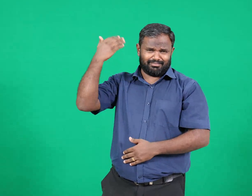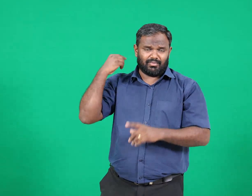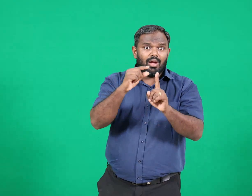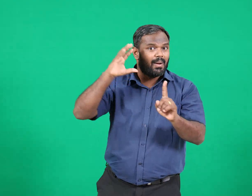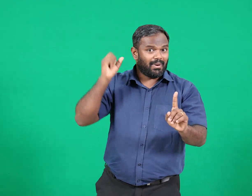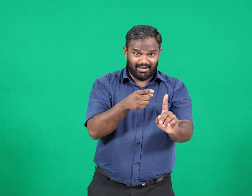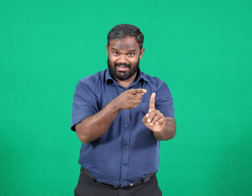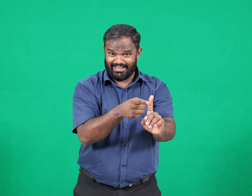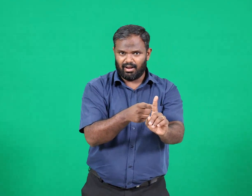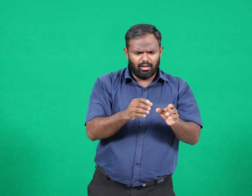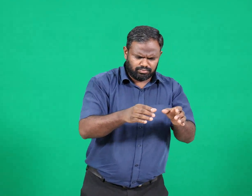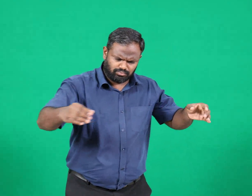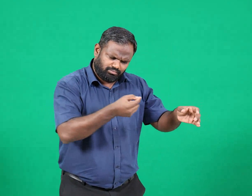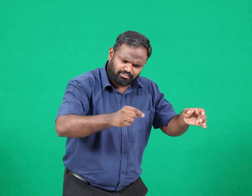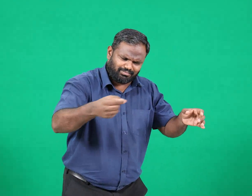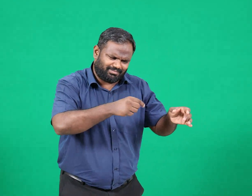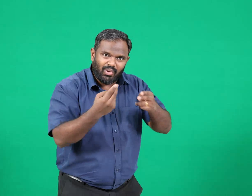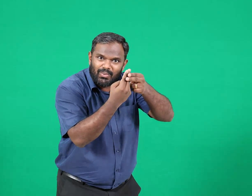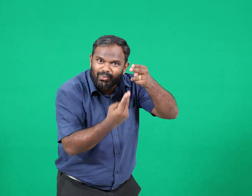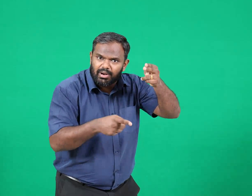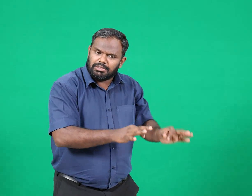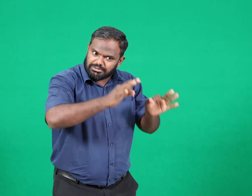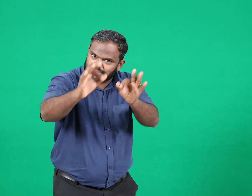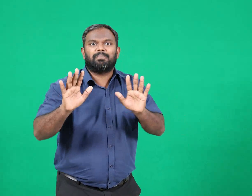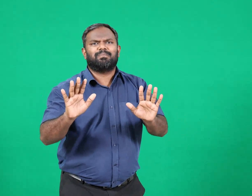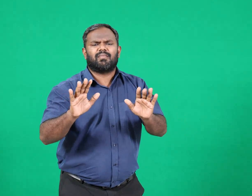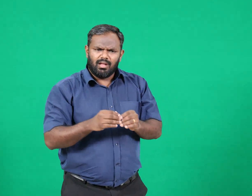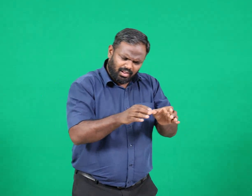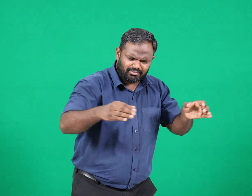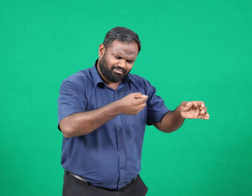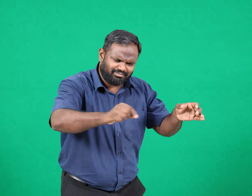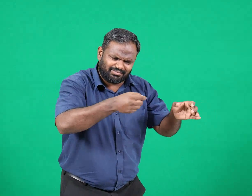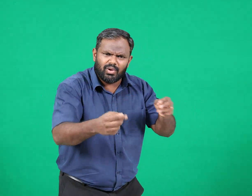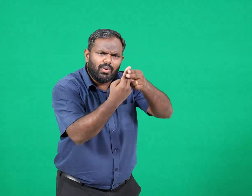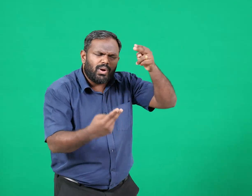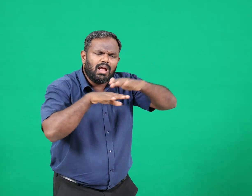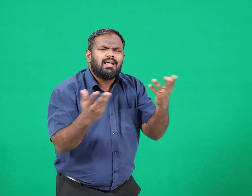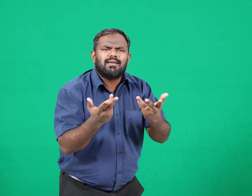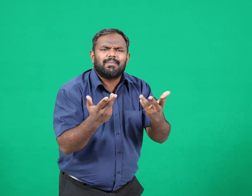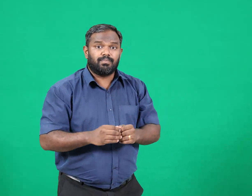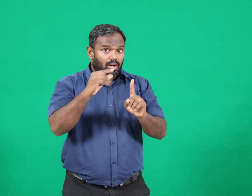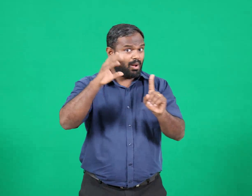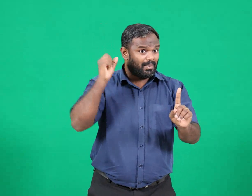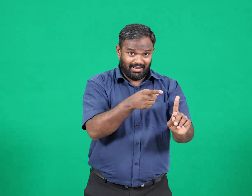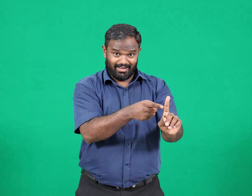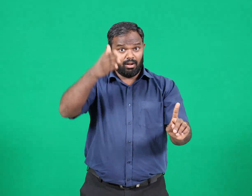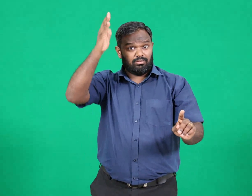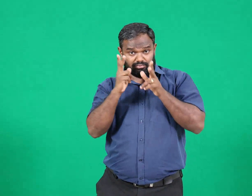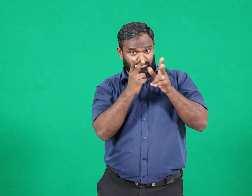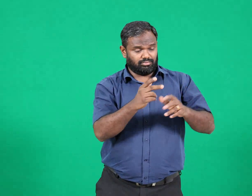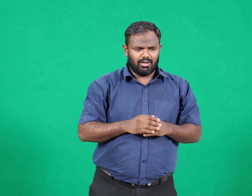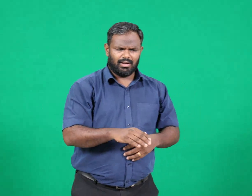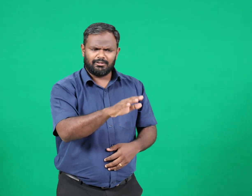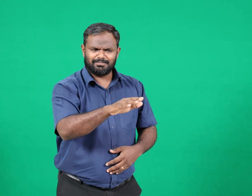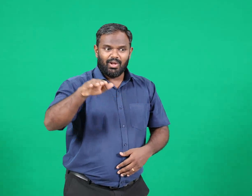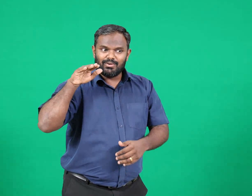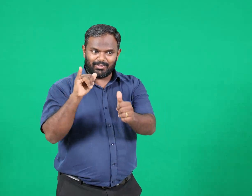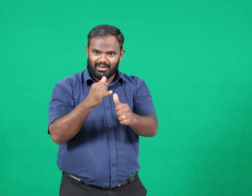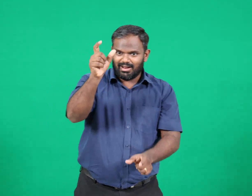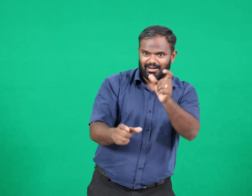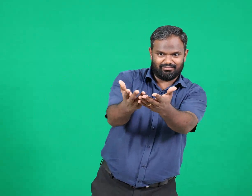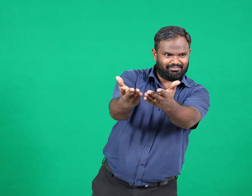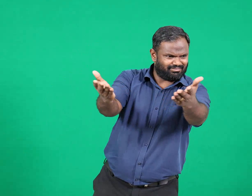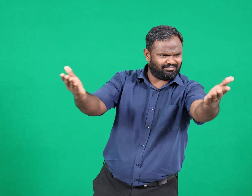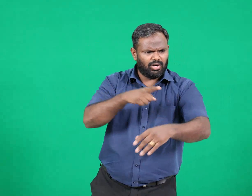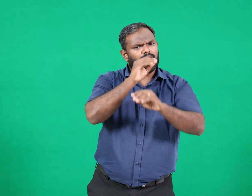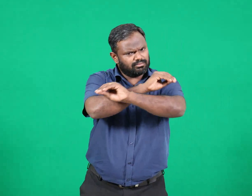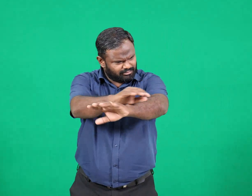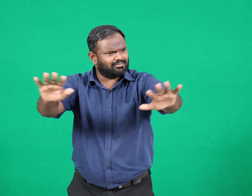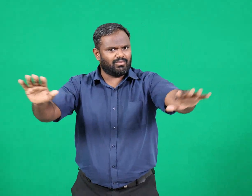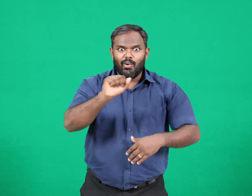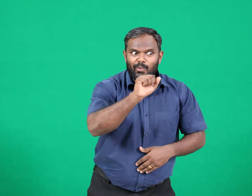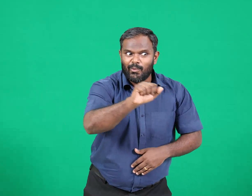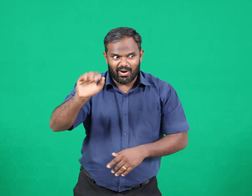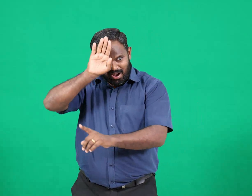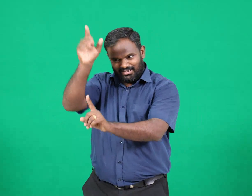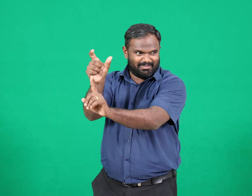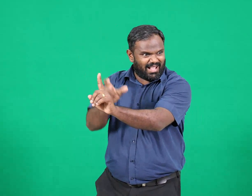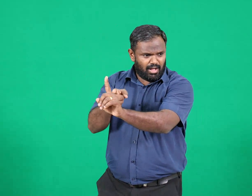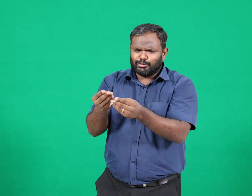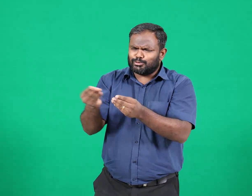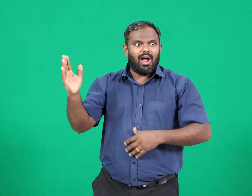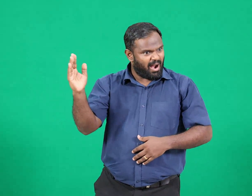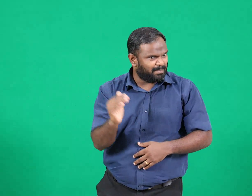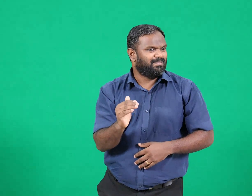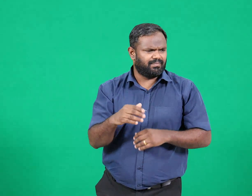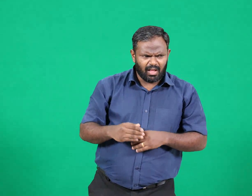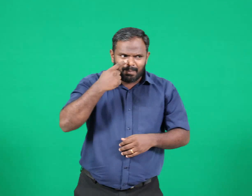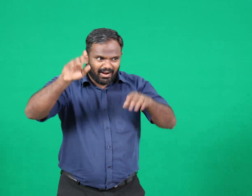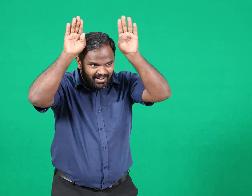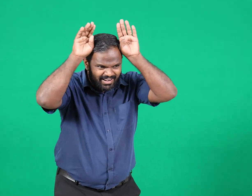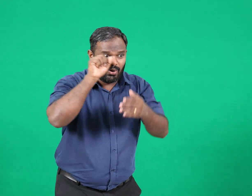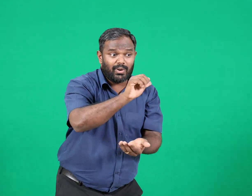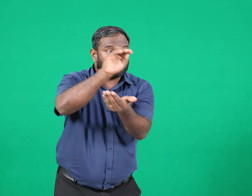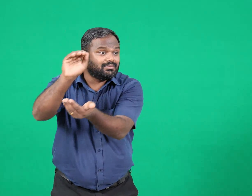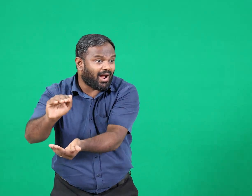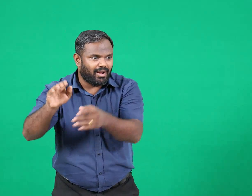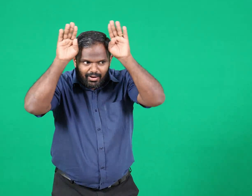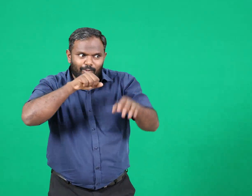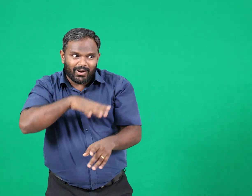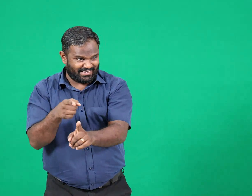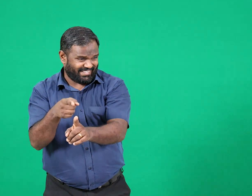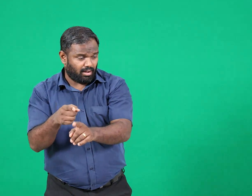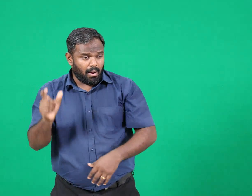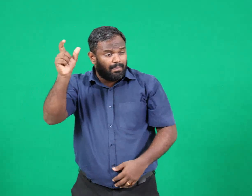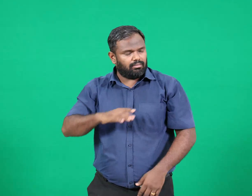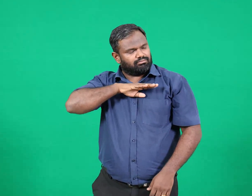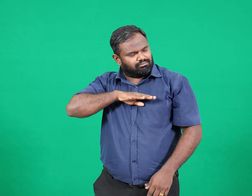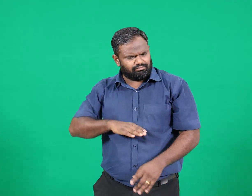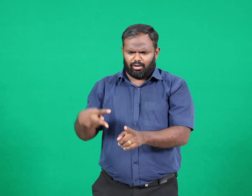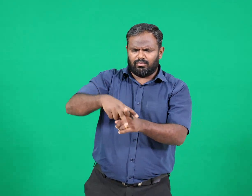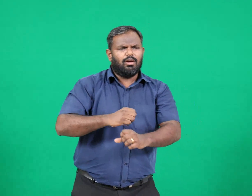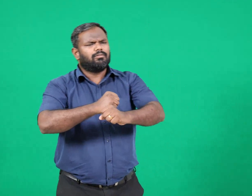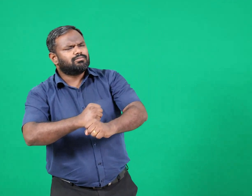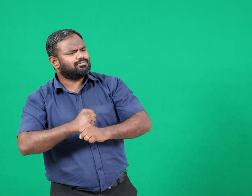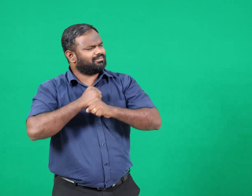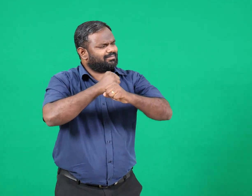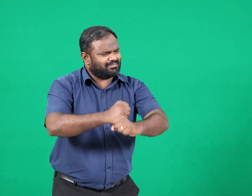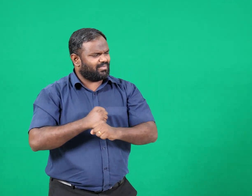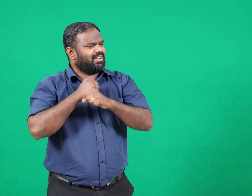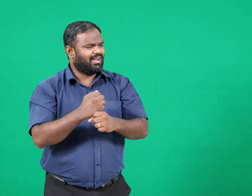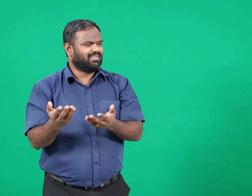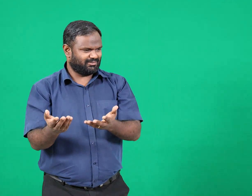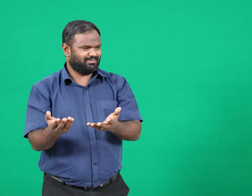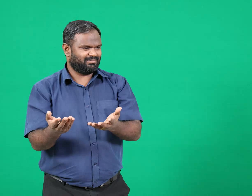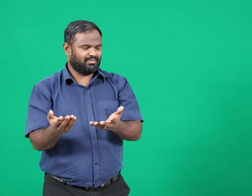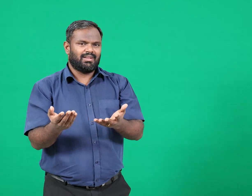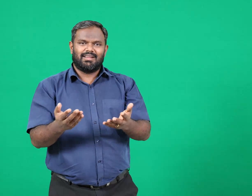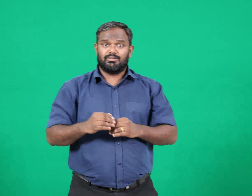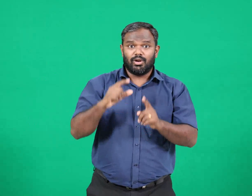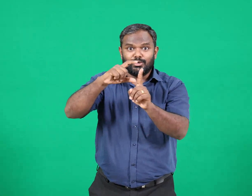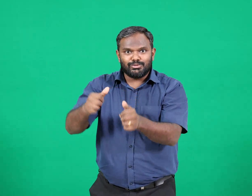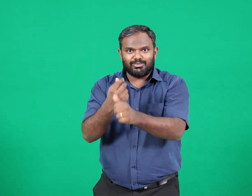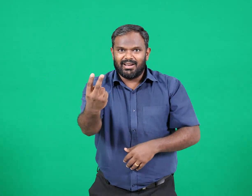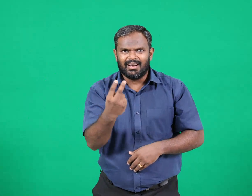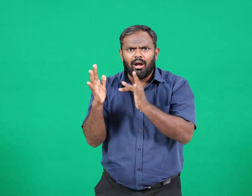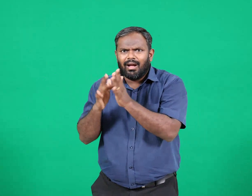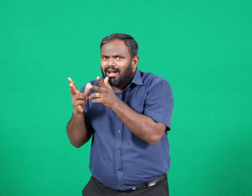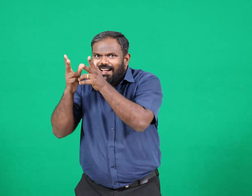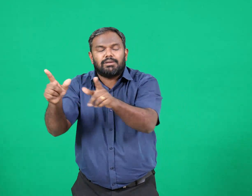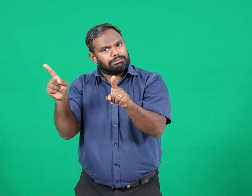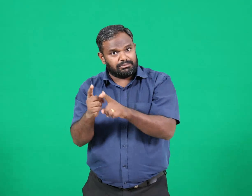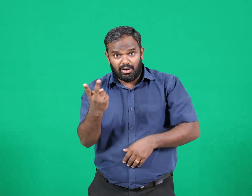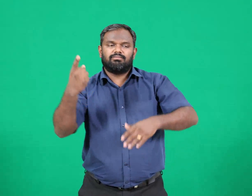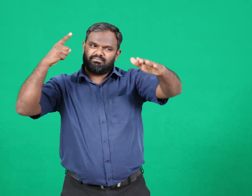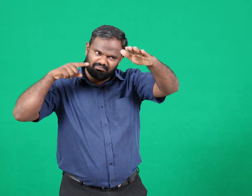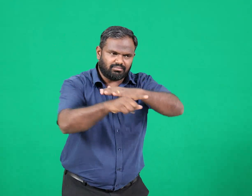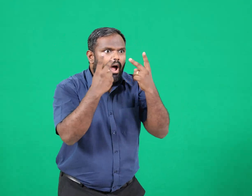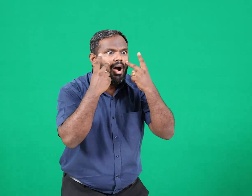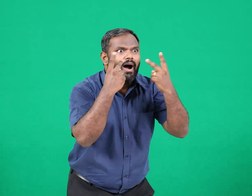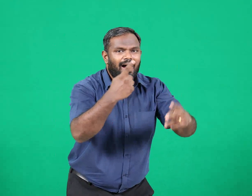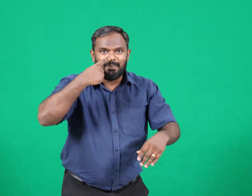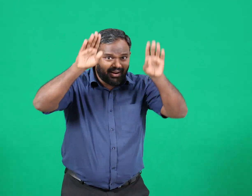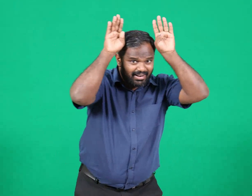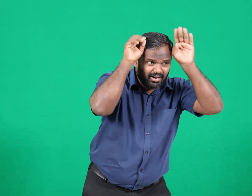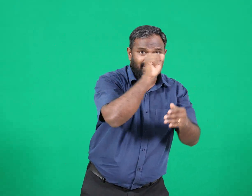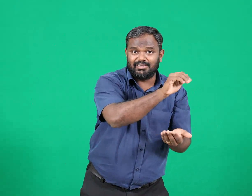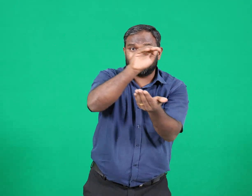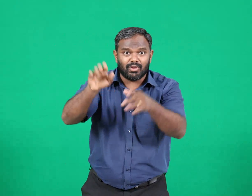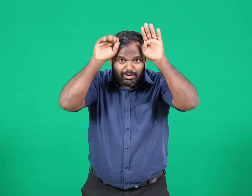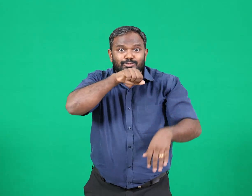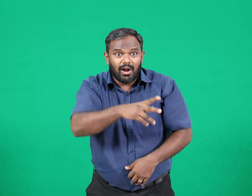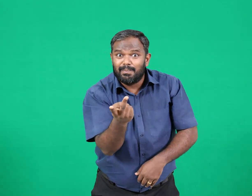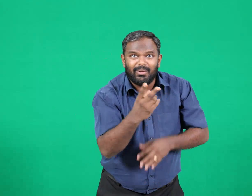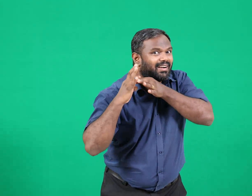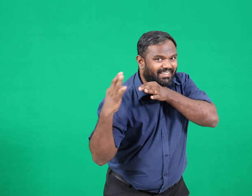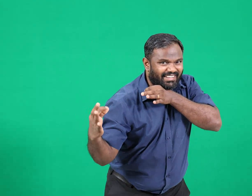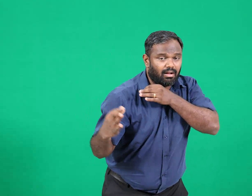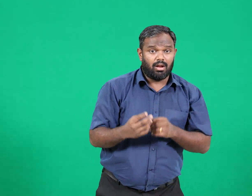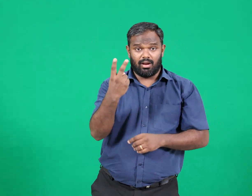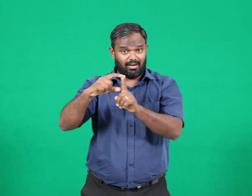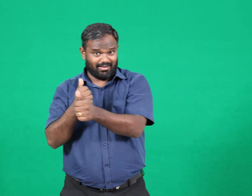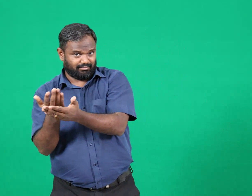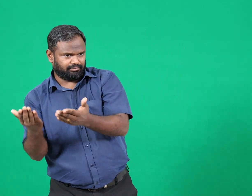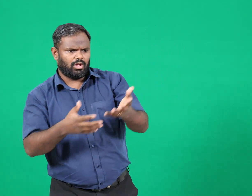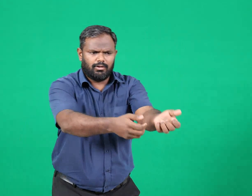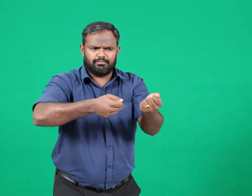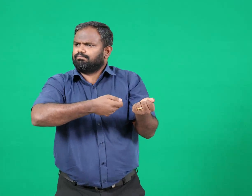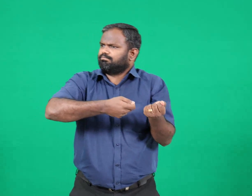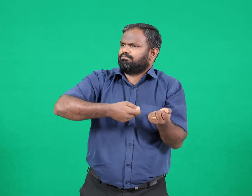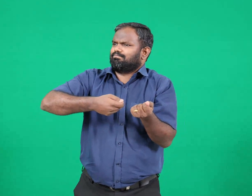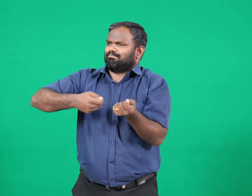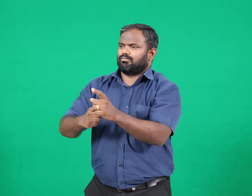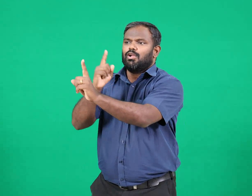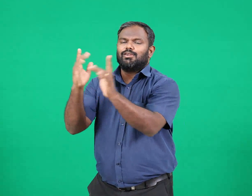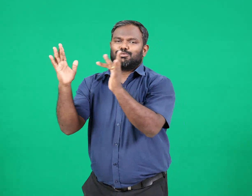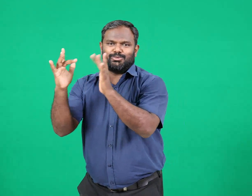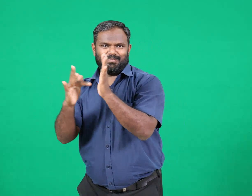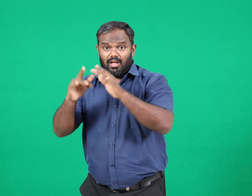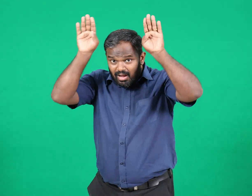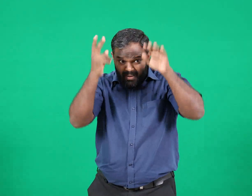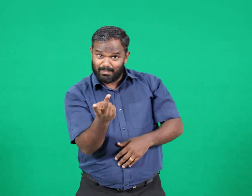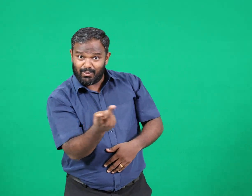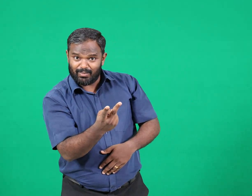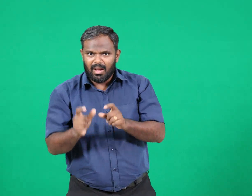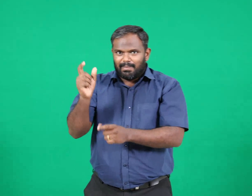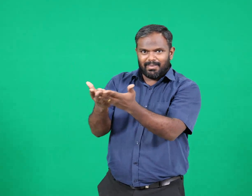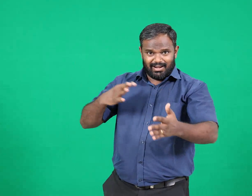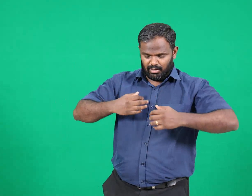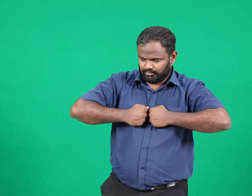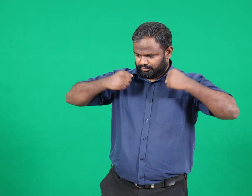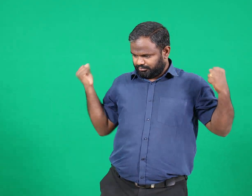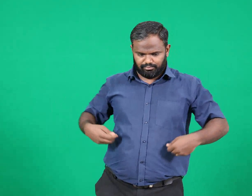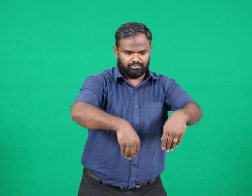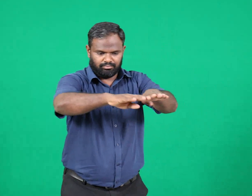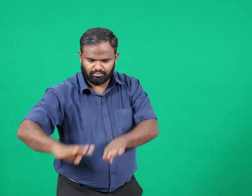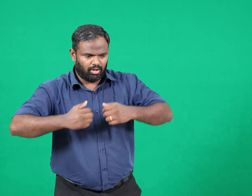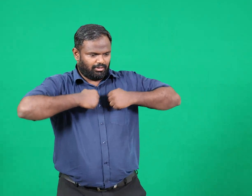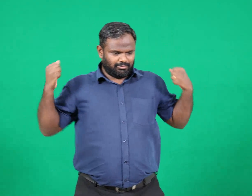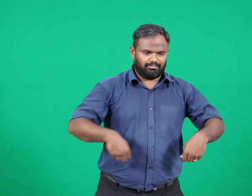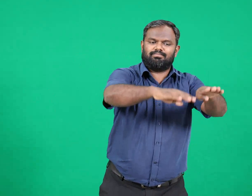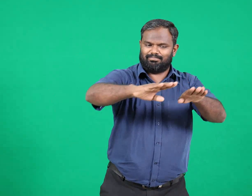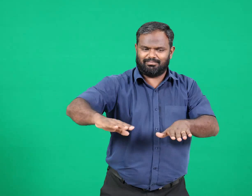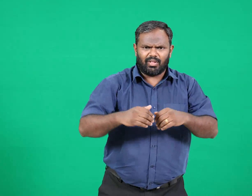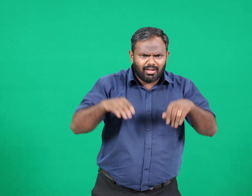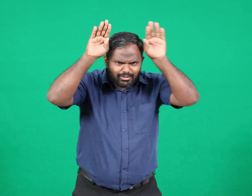This took place to fulfill what was spoken through the prophet: "Say to the Daughter of Zion, ' See, your King comes to you, gentle and riding on a donkey, on a colt, the foal of a donkey.'" So the disciples went and did as Jesus had directed them.